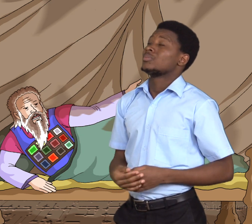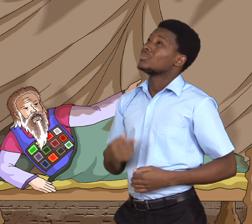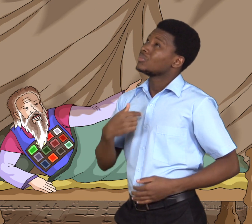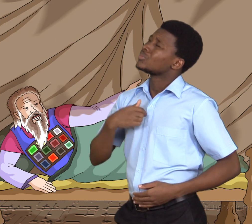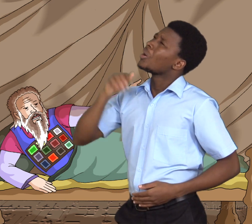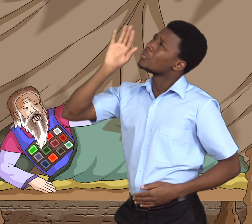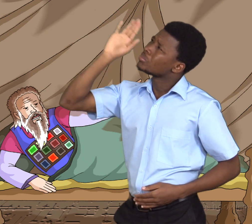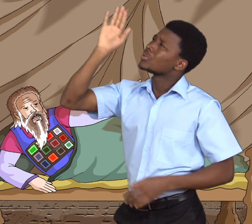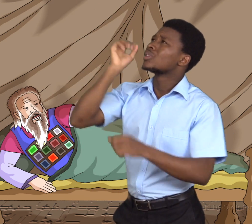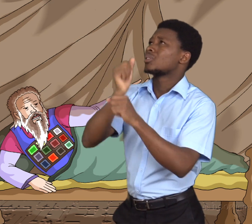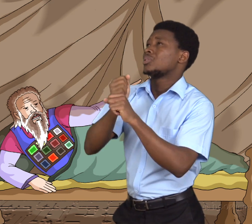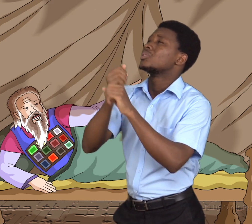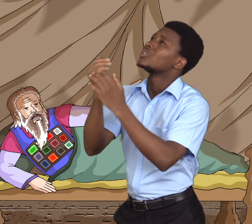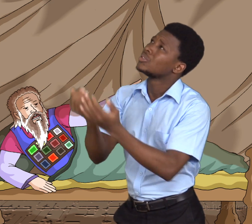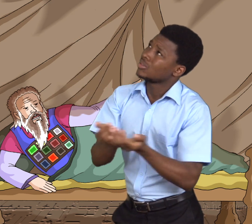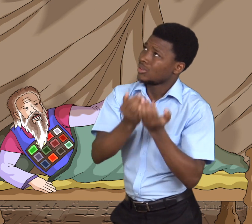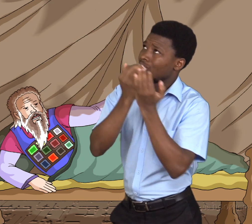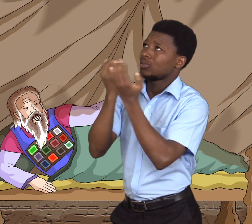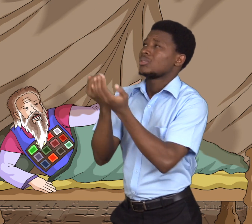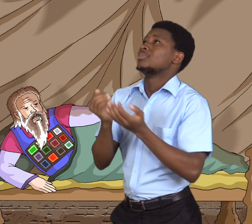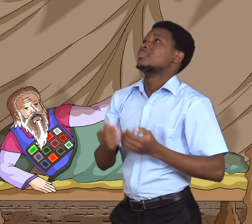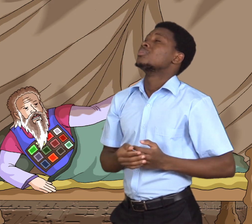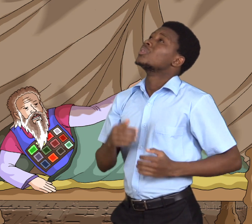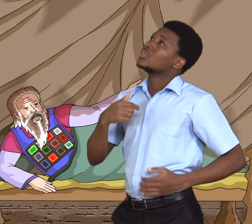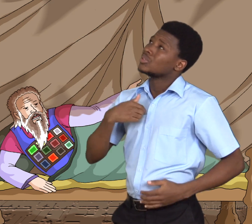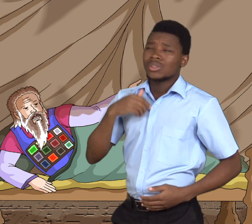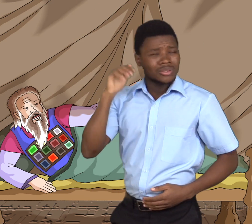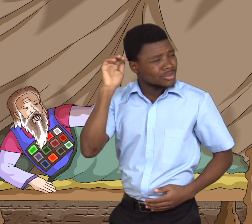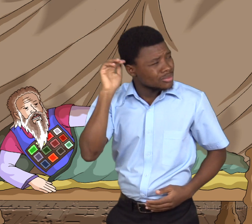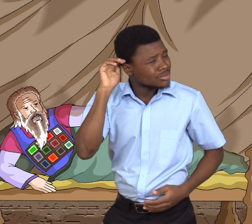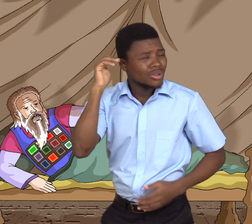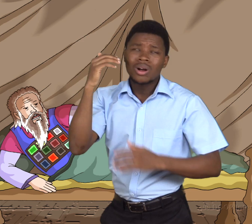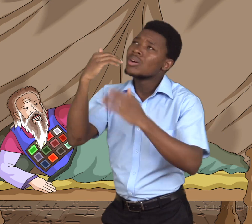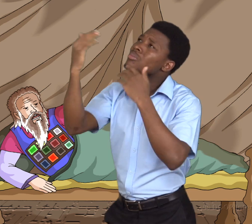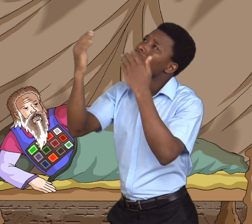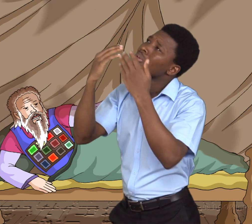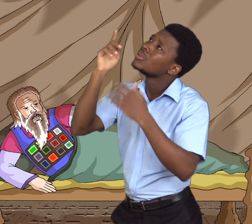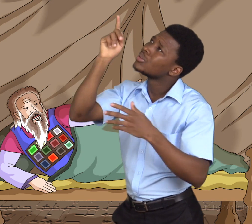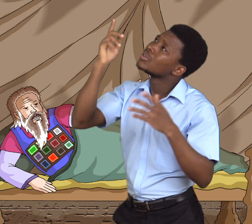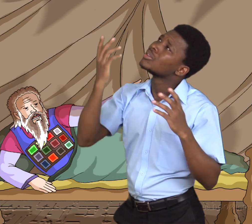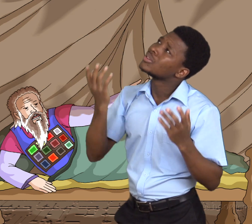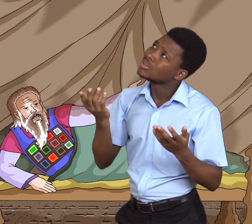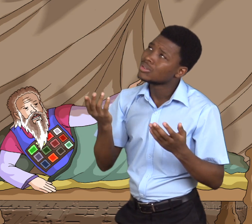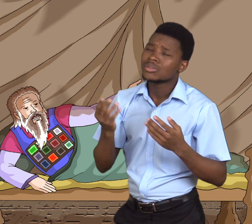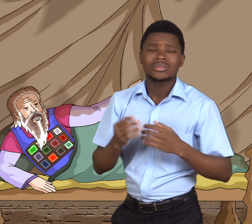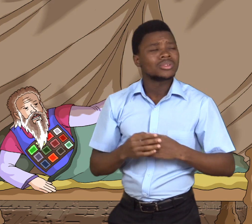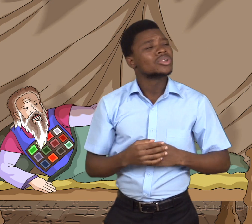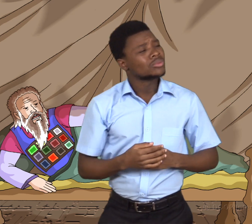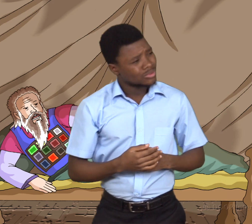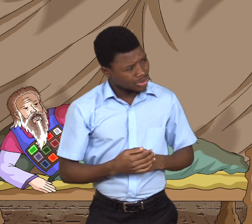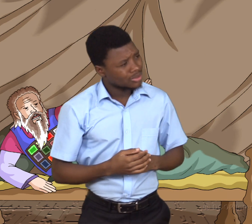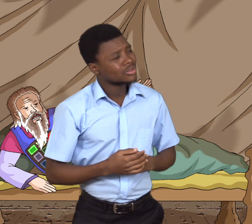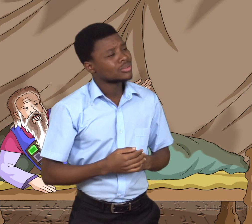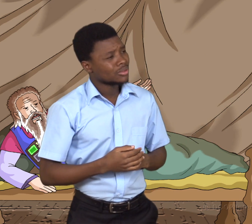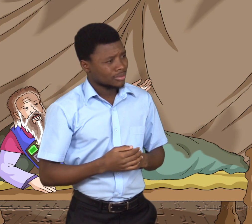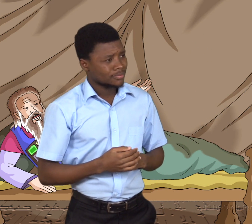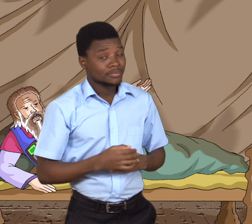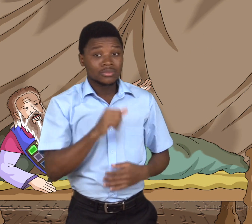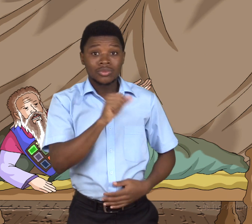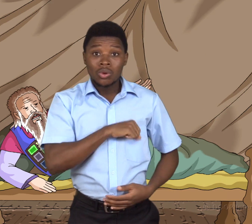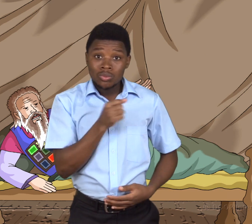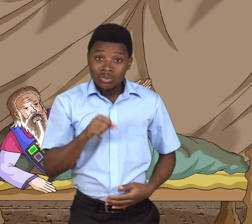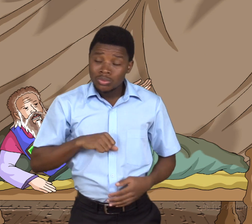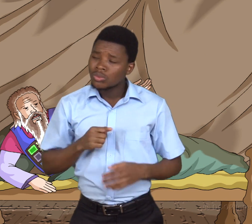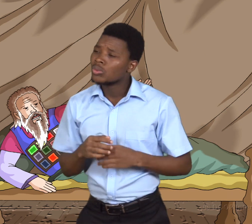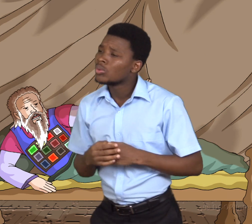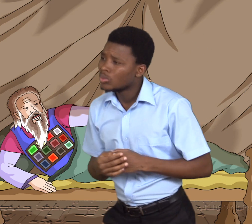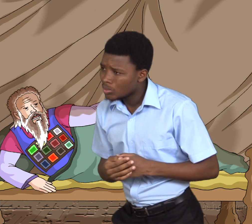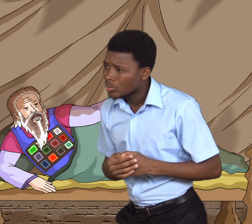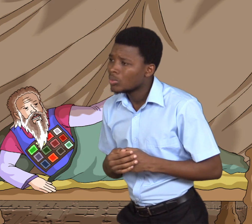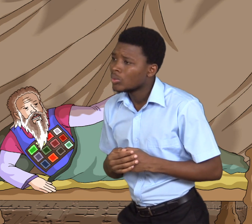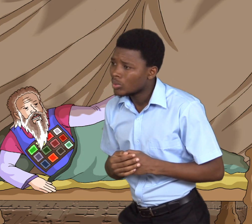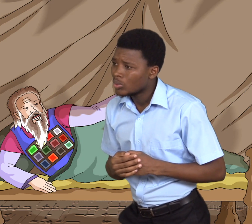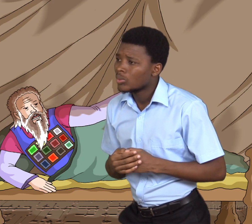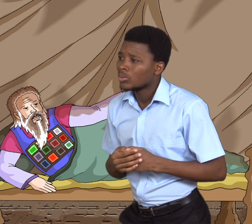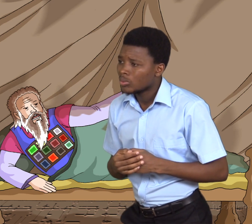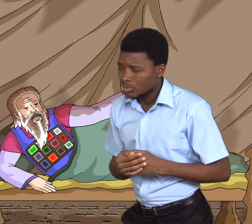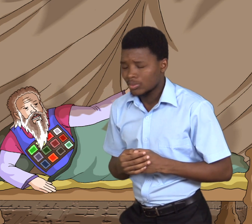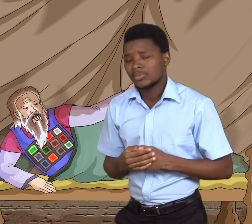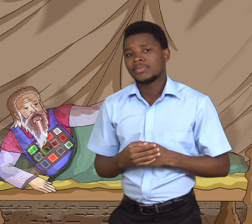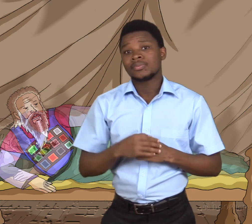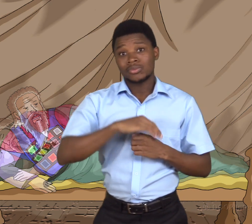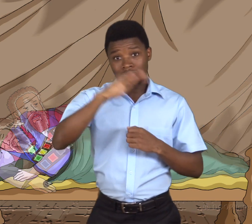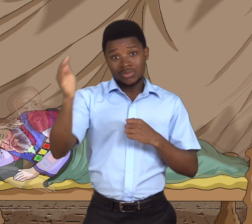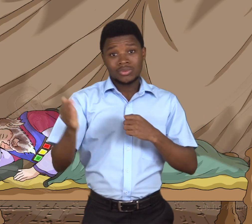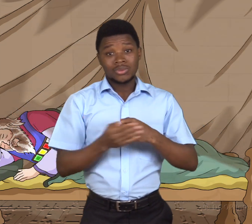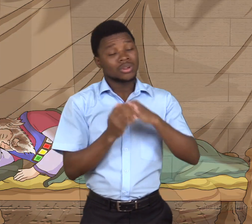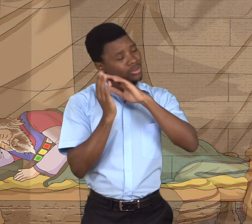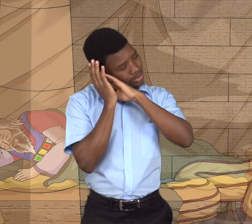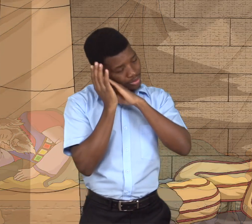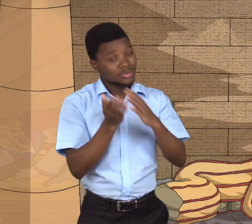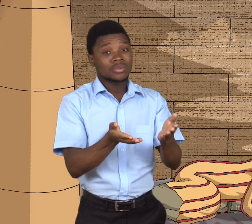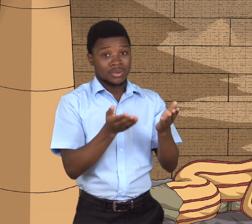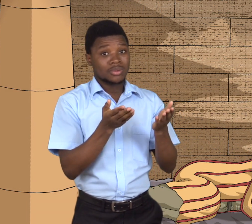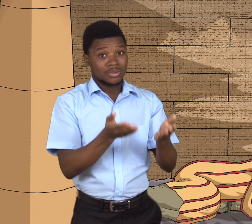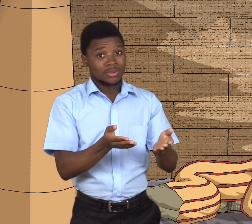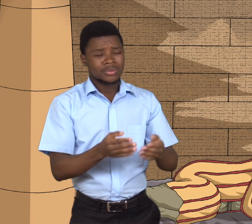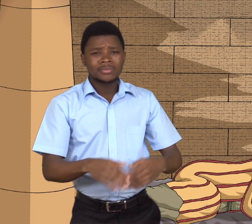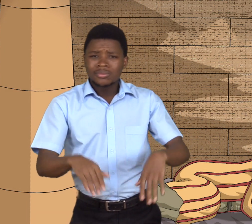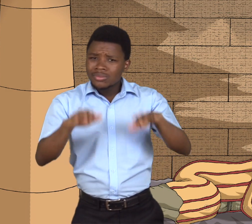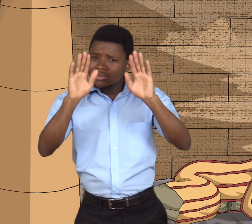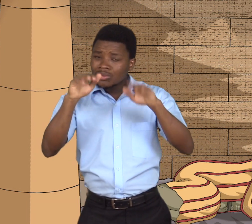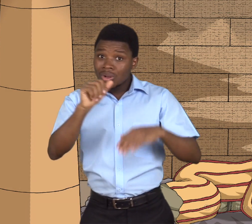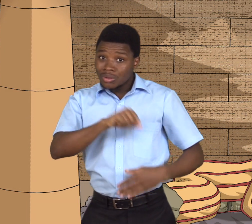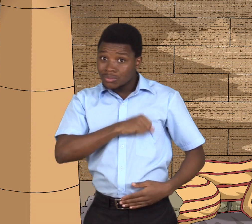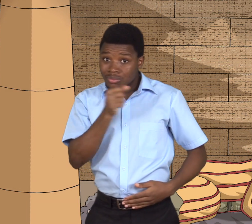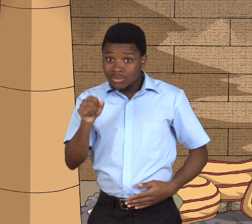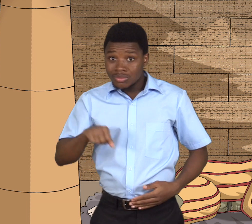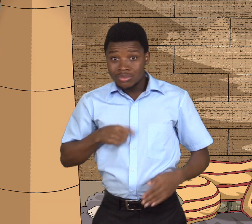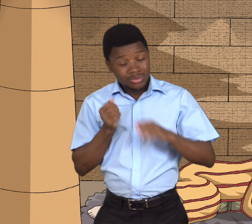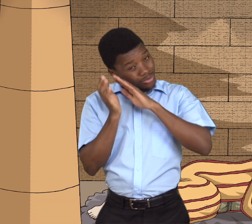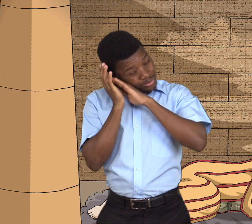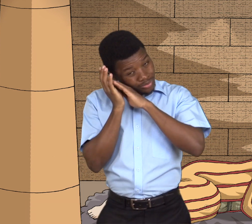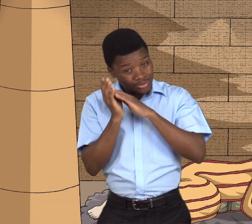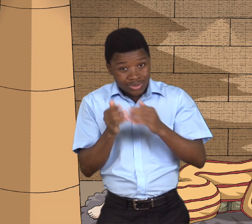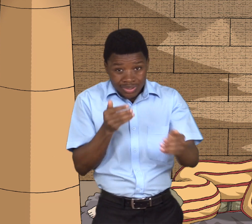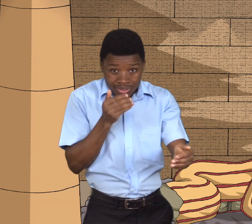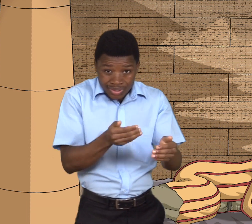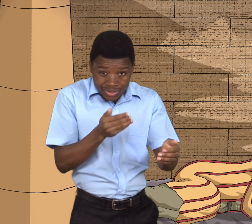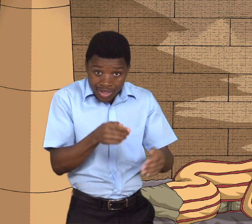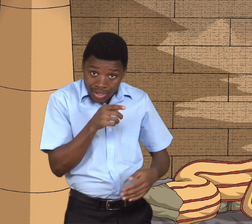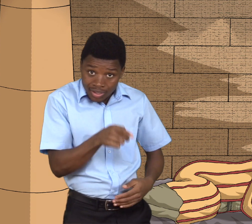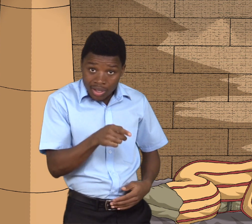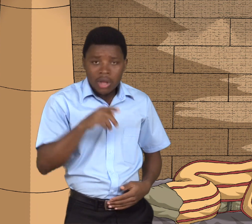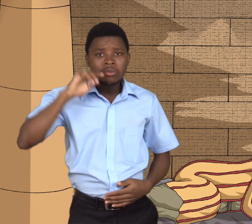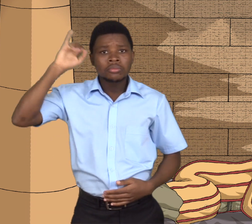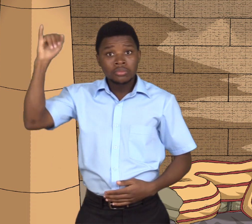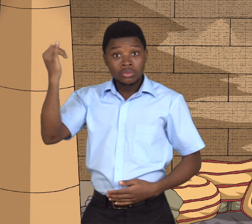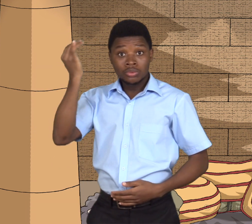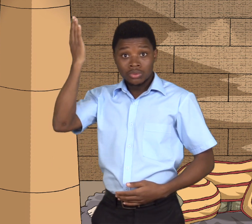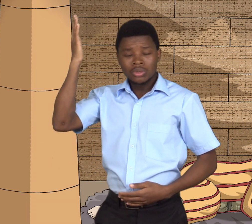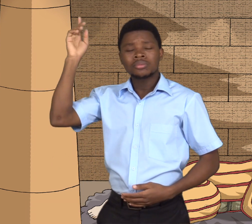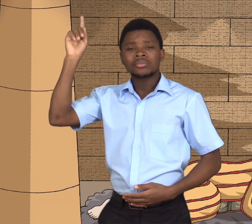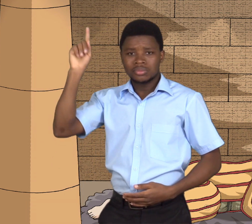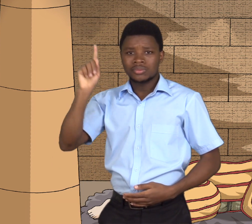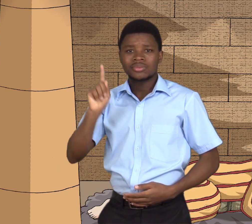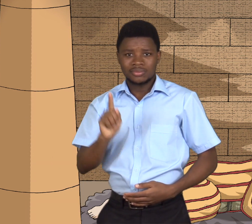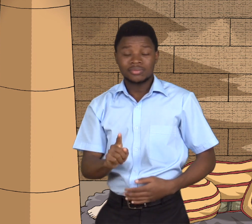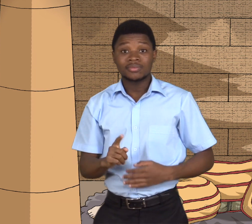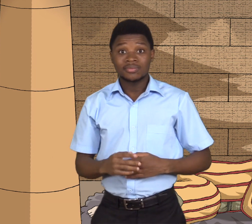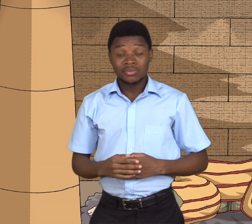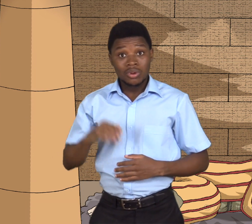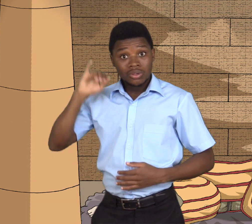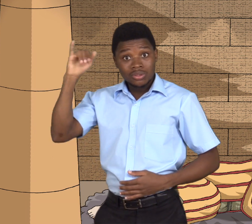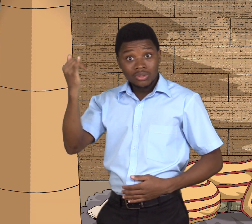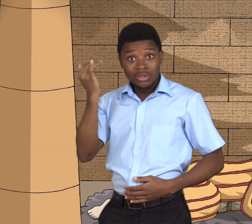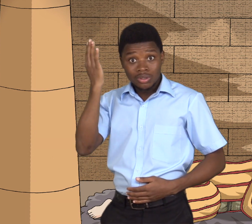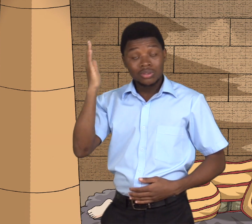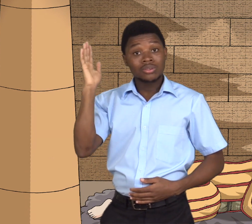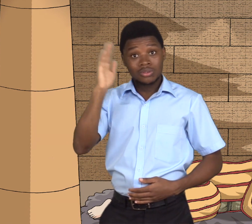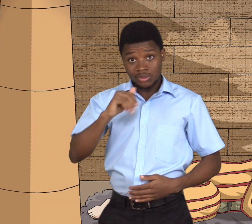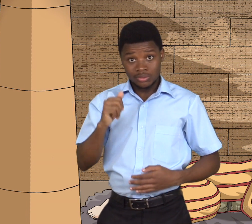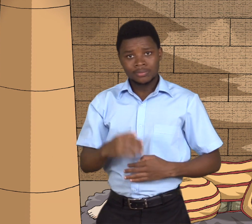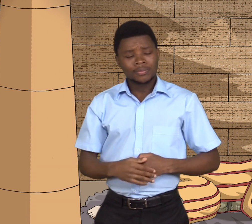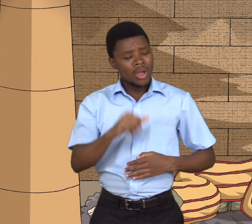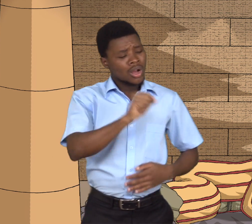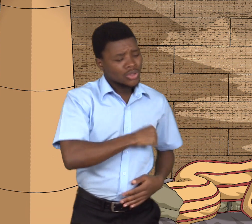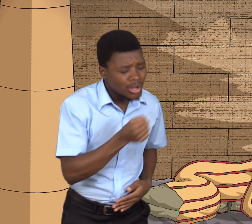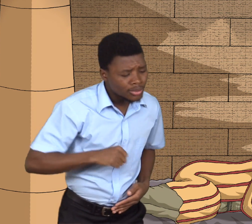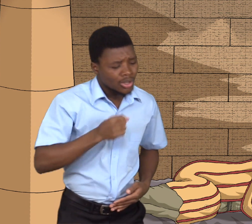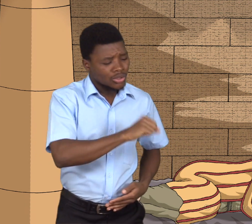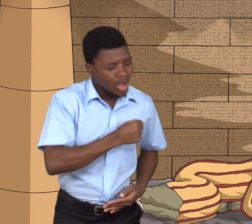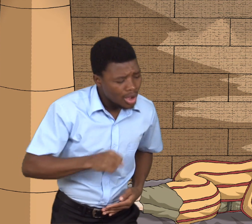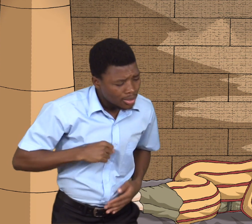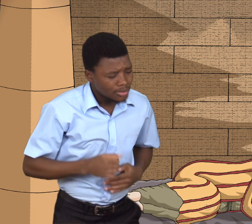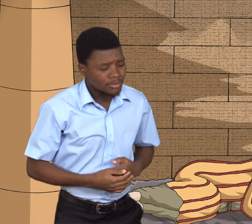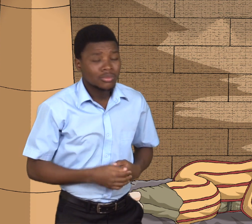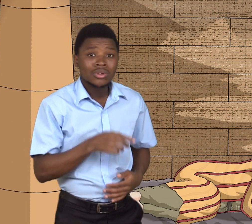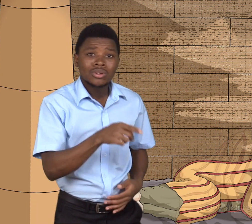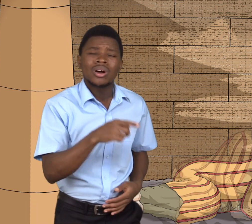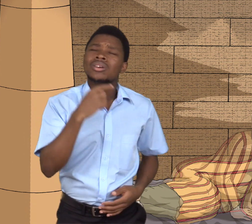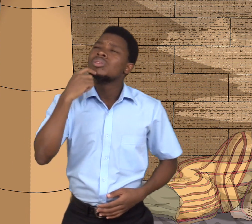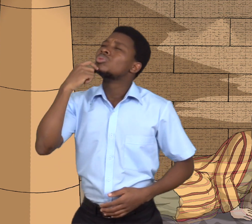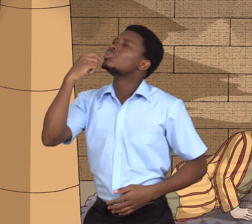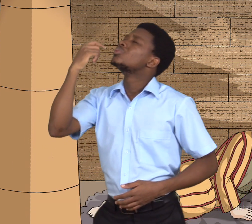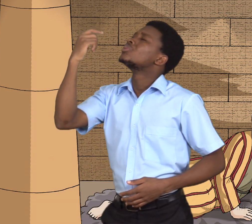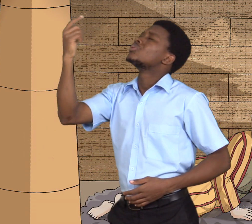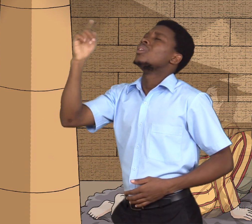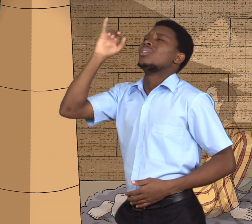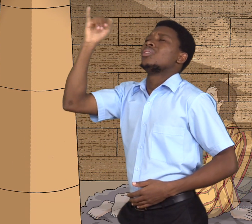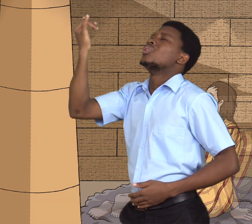“Go and lie down,” he said to Samuel, “and if He calls you, say, ‘Speak, LORD, for Your servant is listening.’” So Samuel went and lay down in his place.